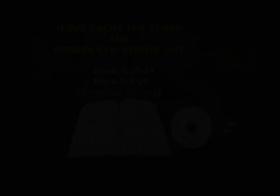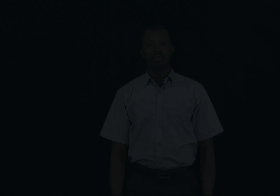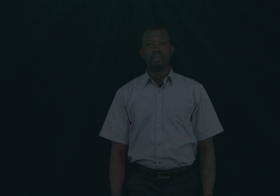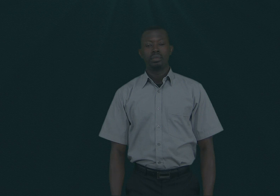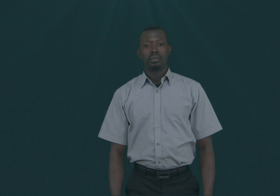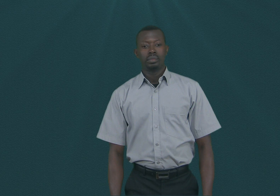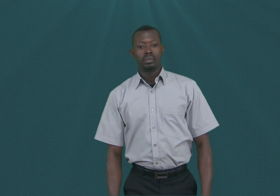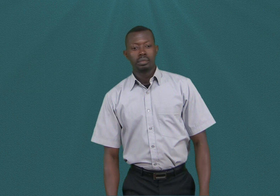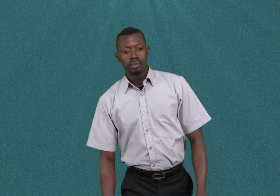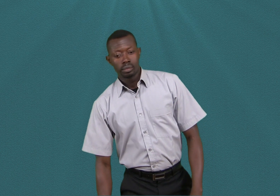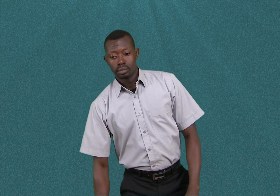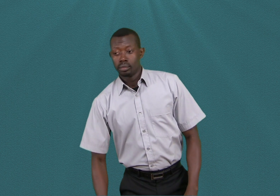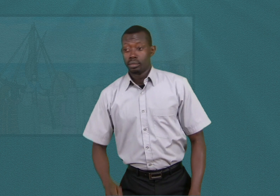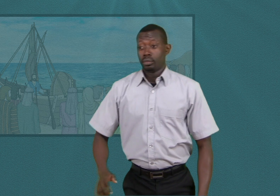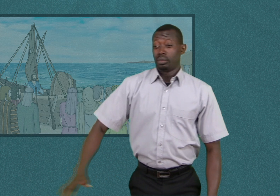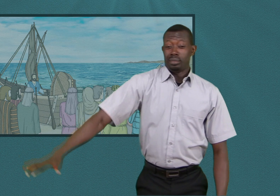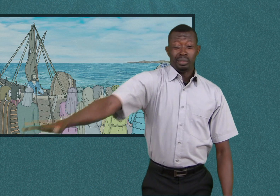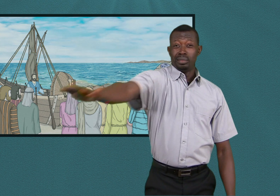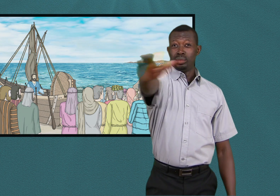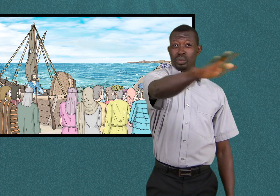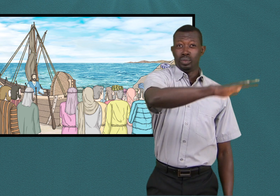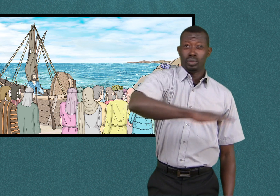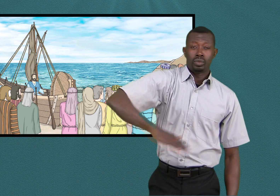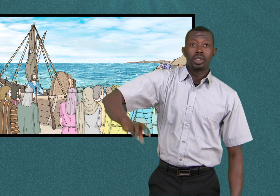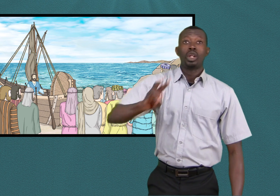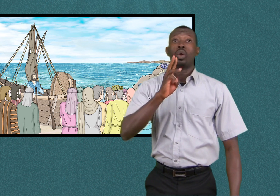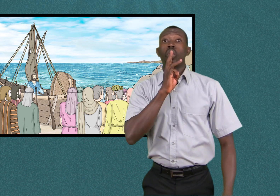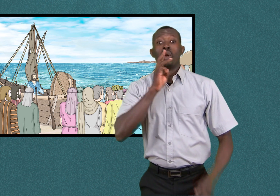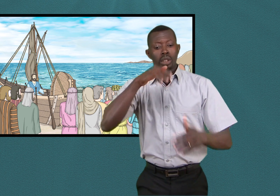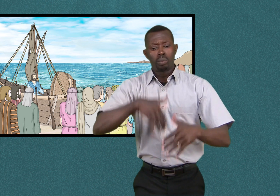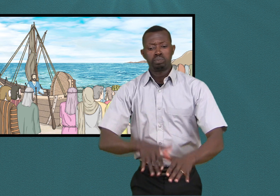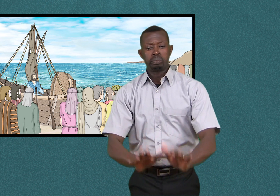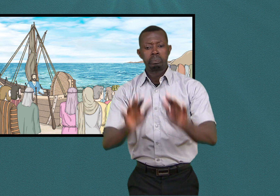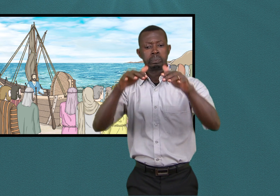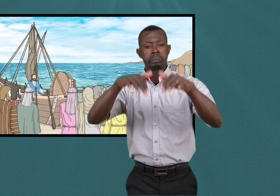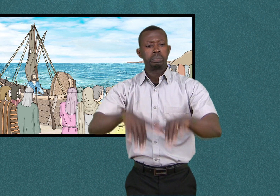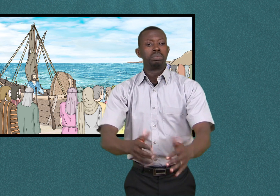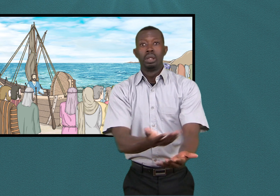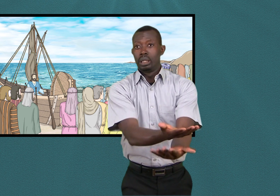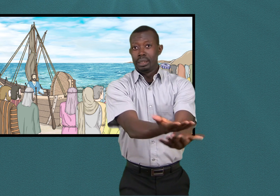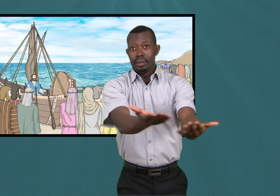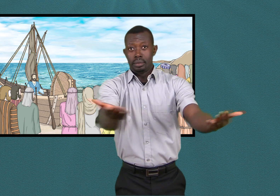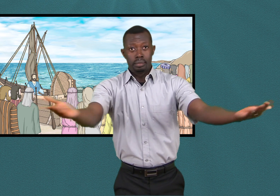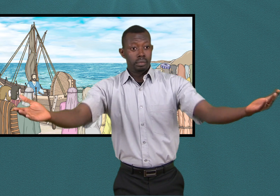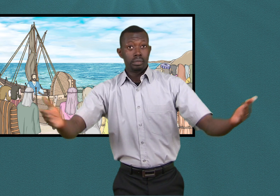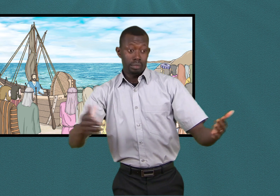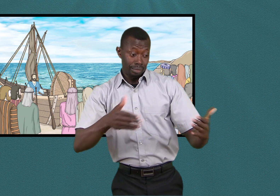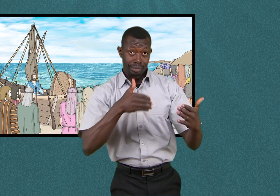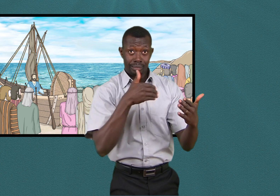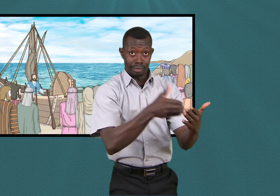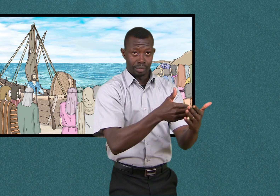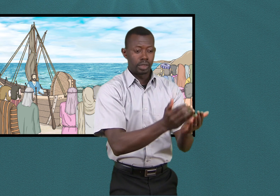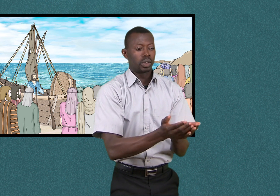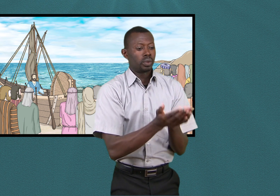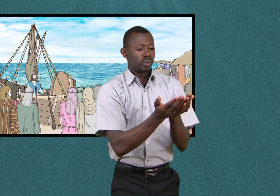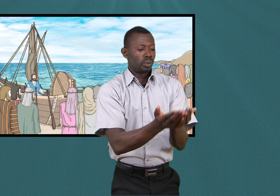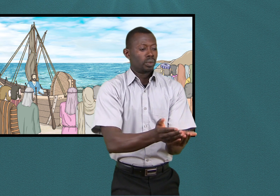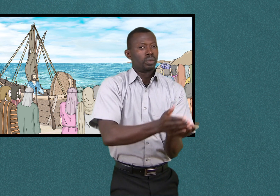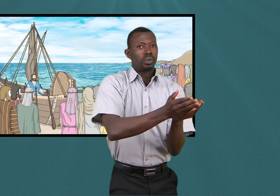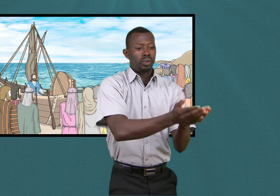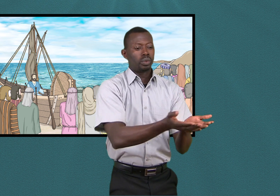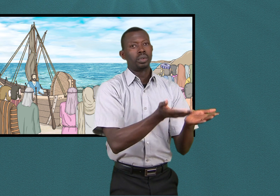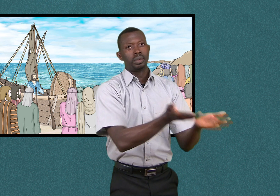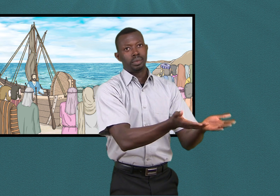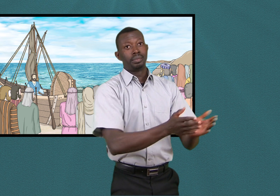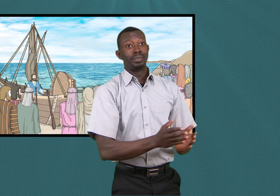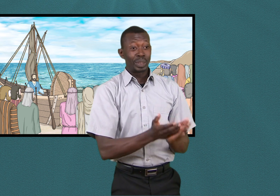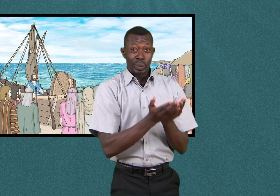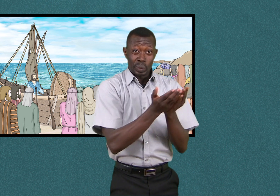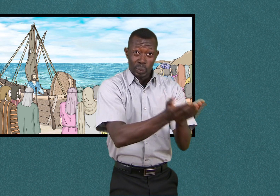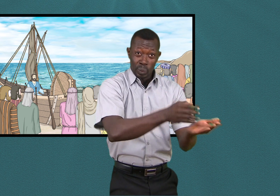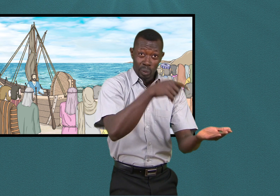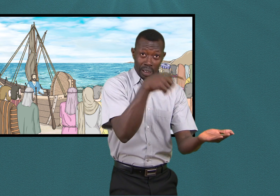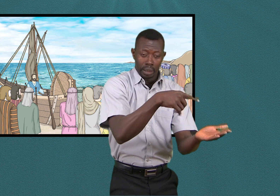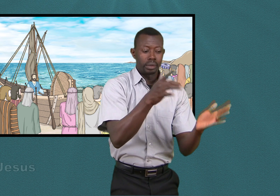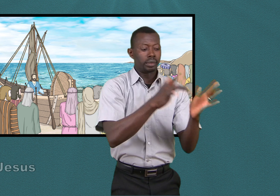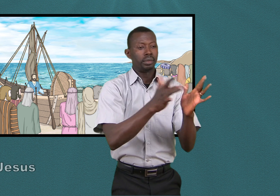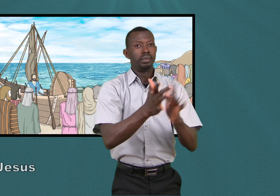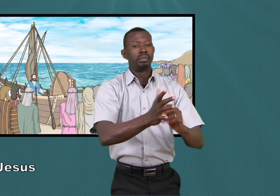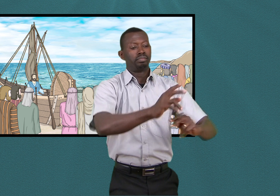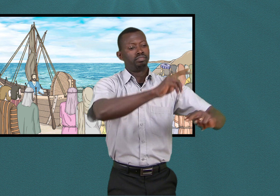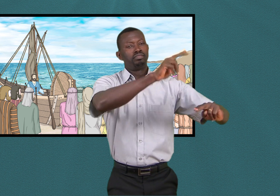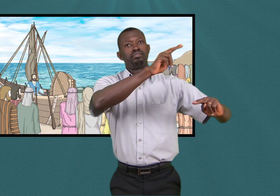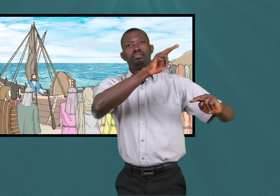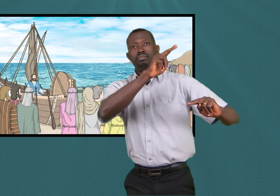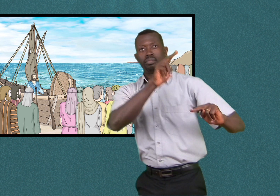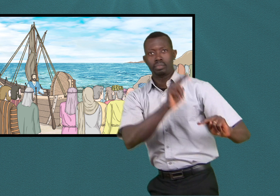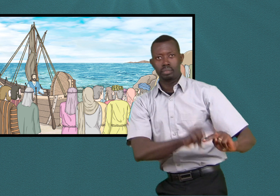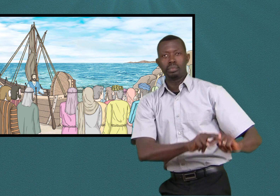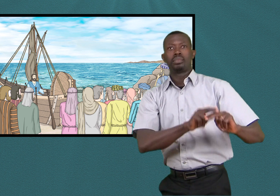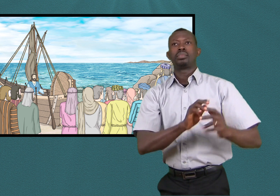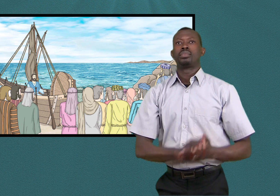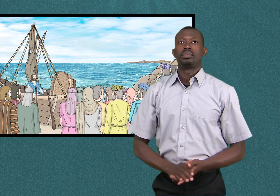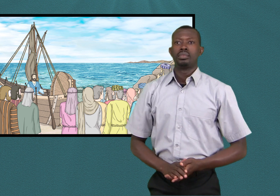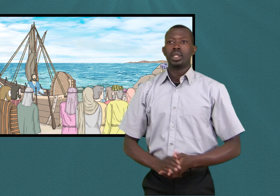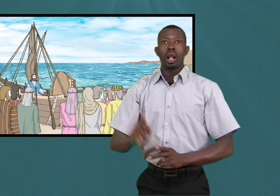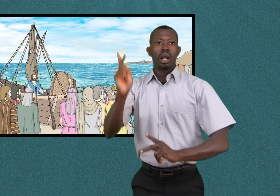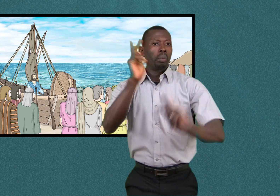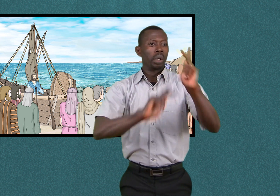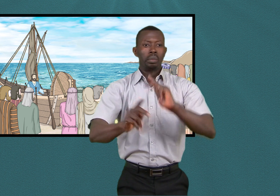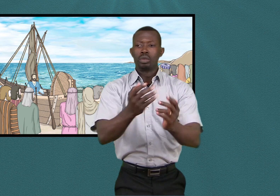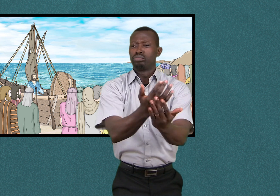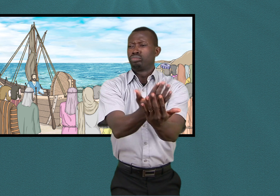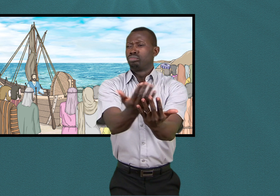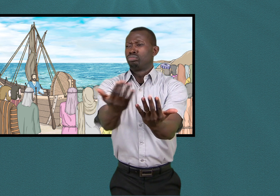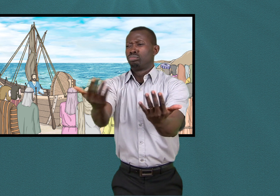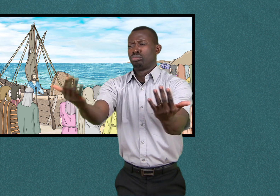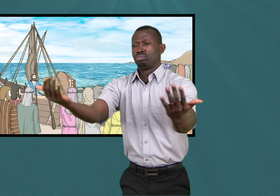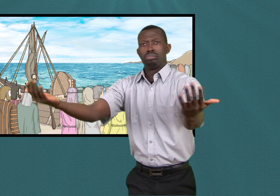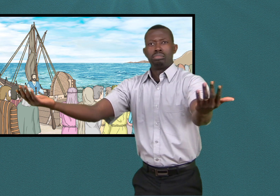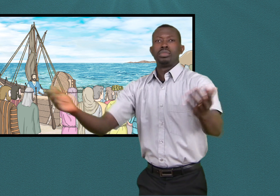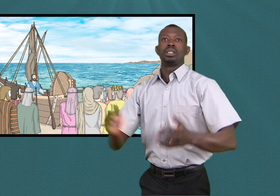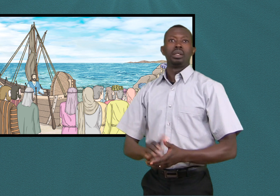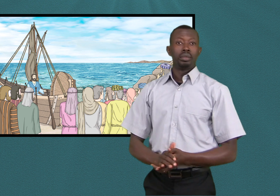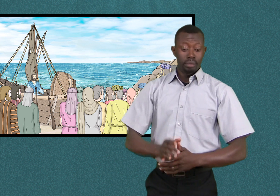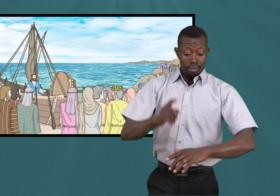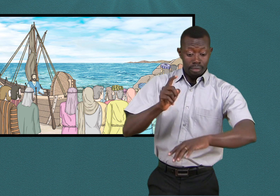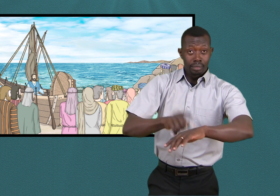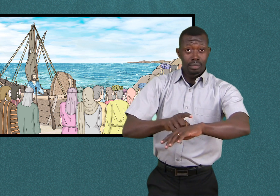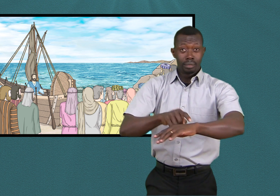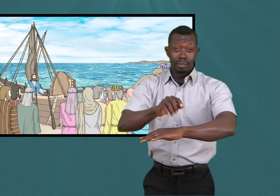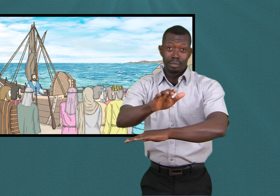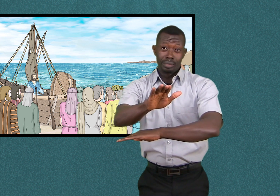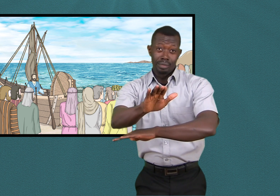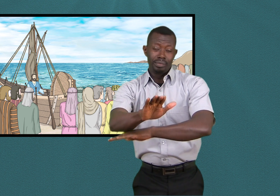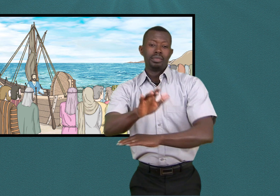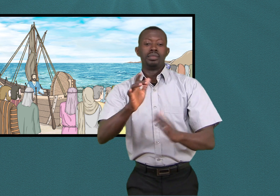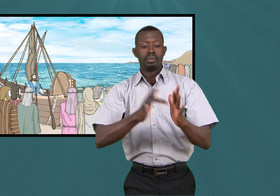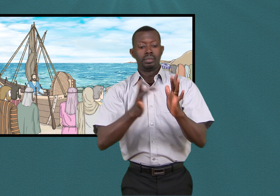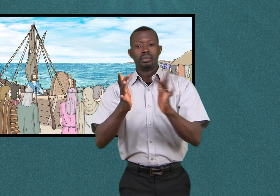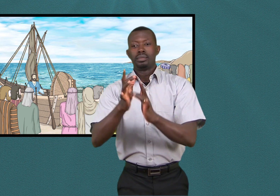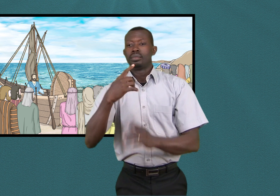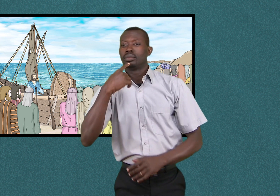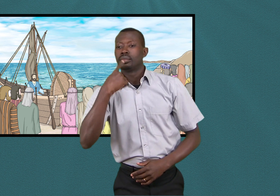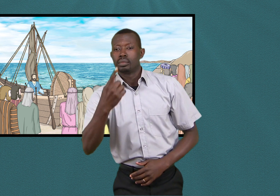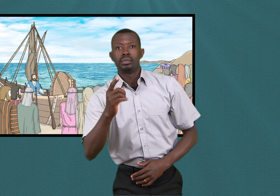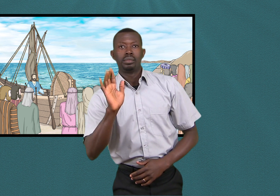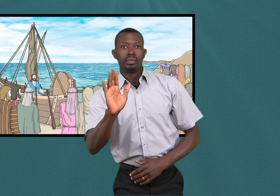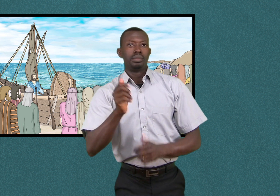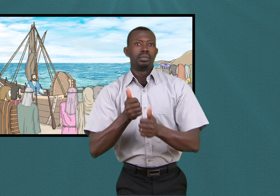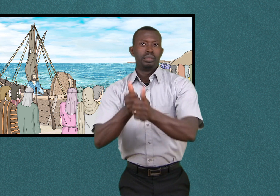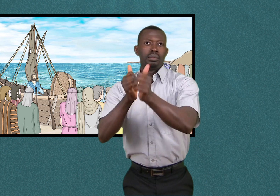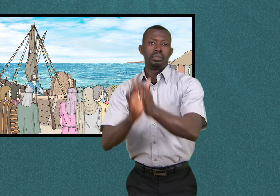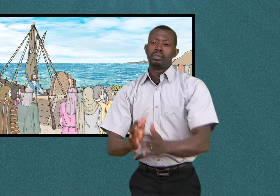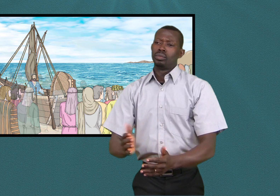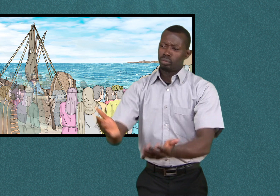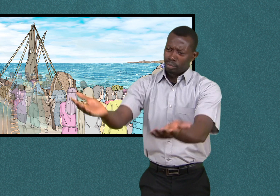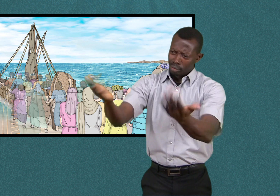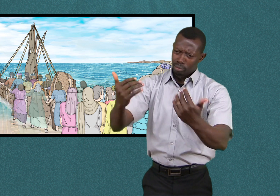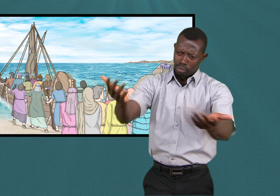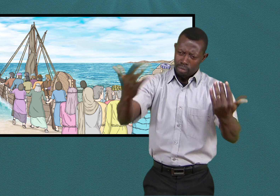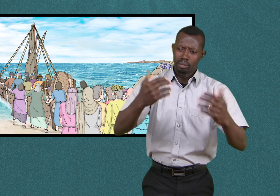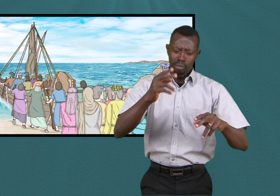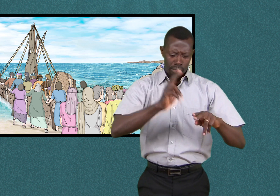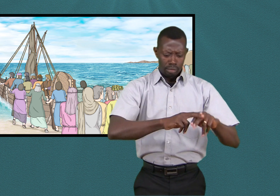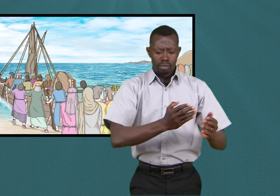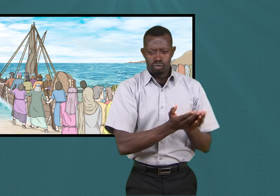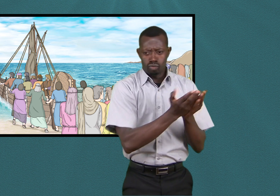When that evening came, He said to His disciples, “Let us cross to the other side.”